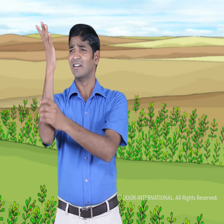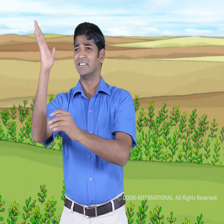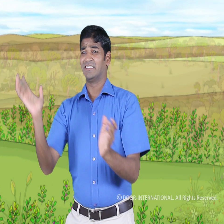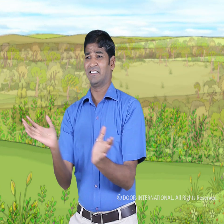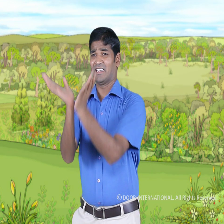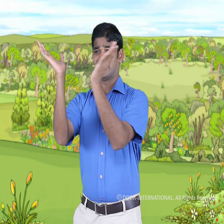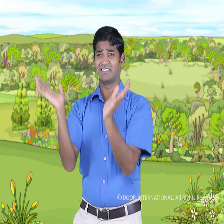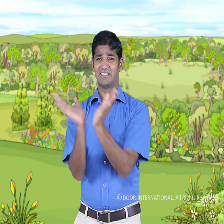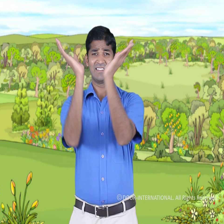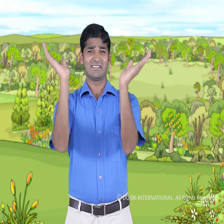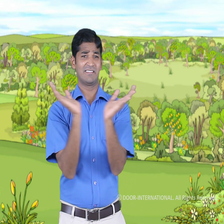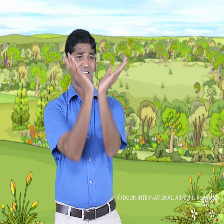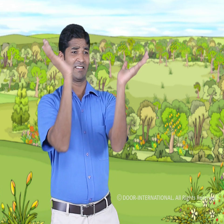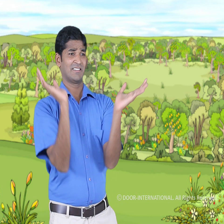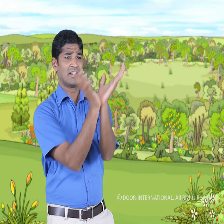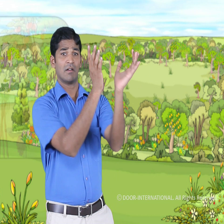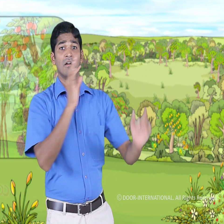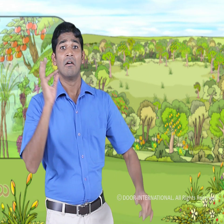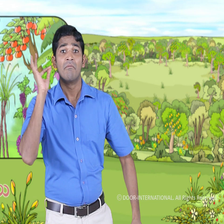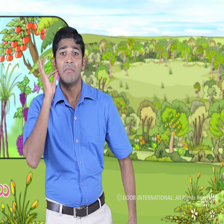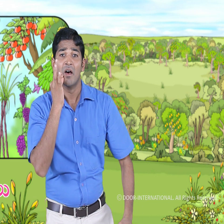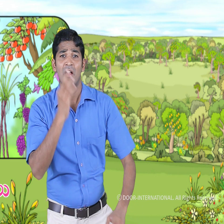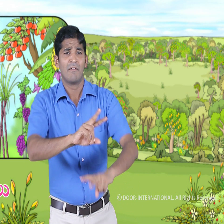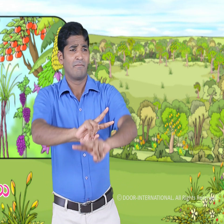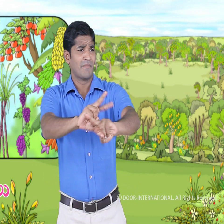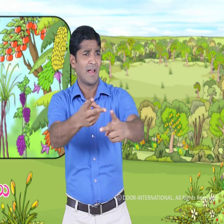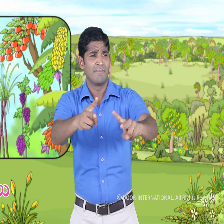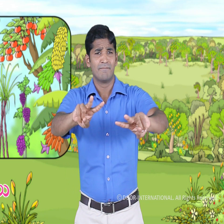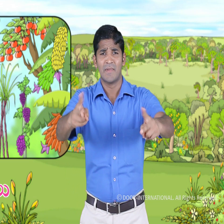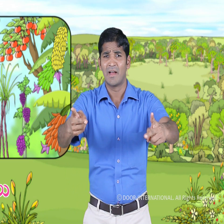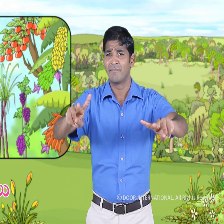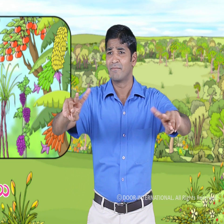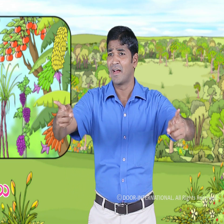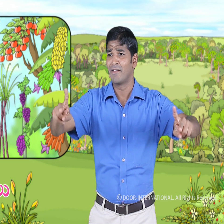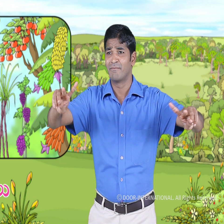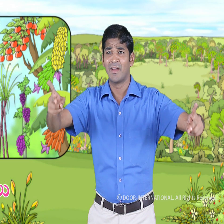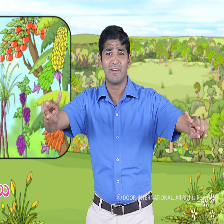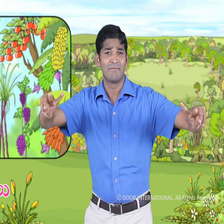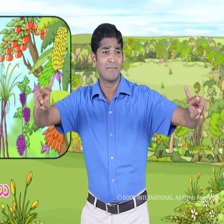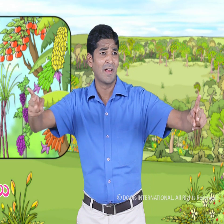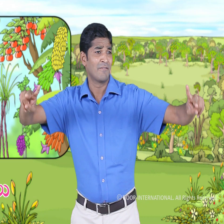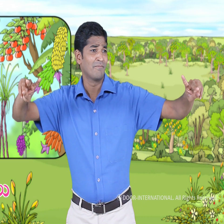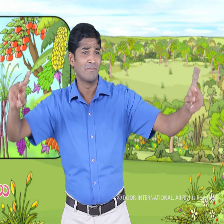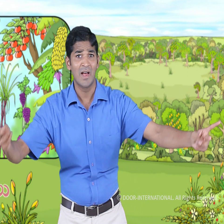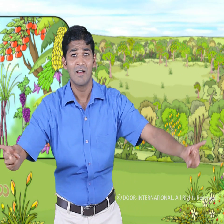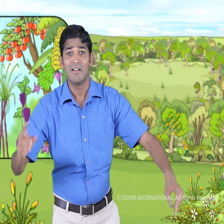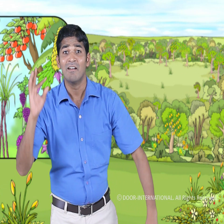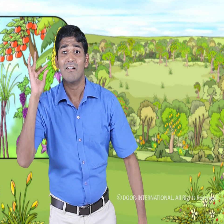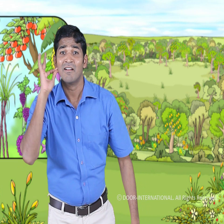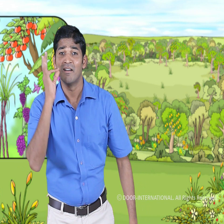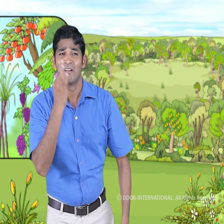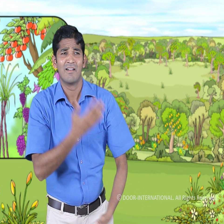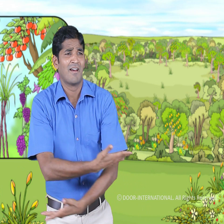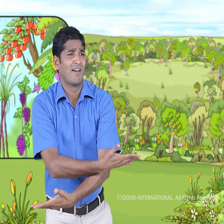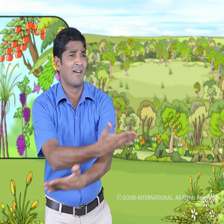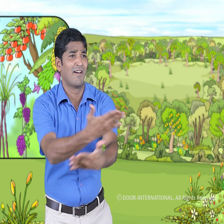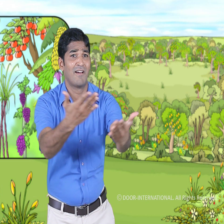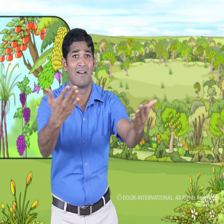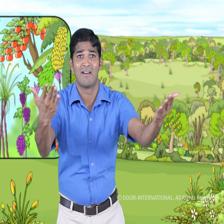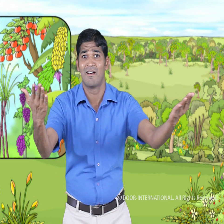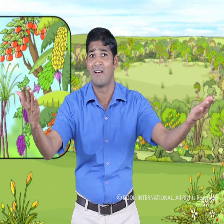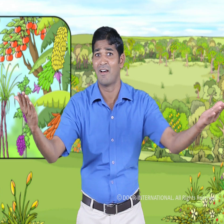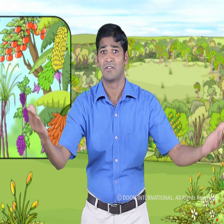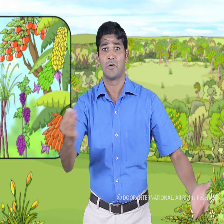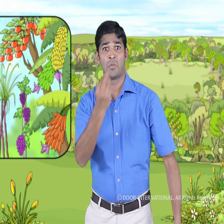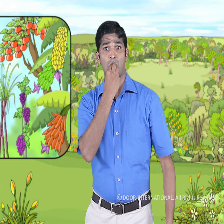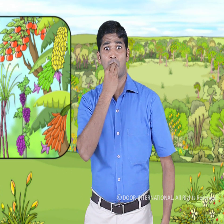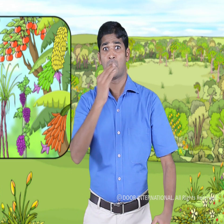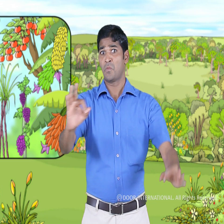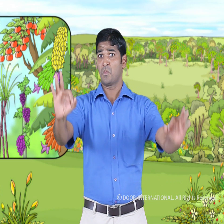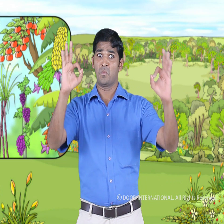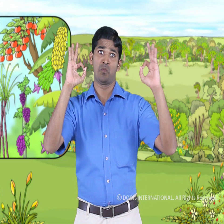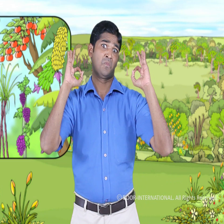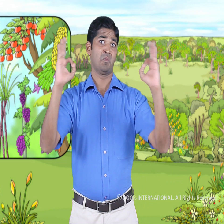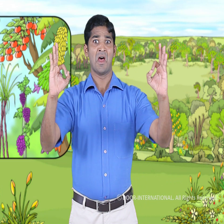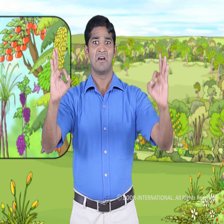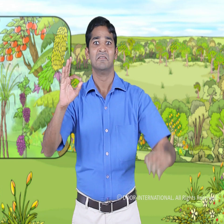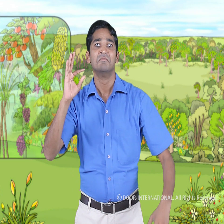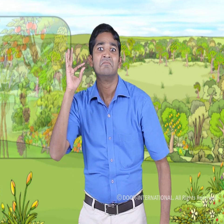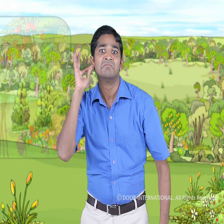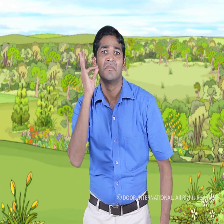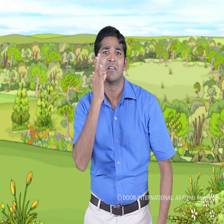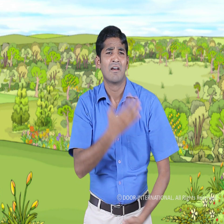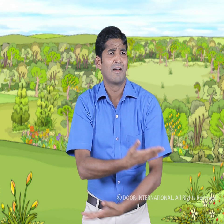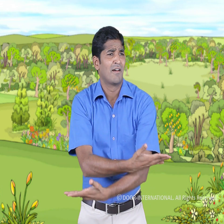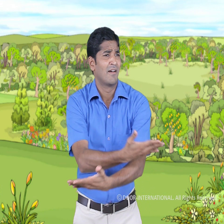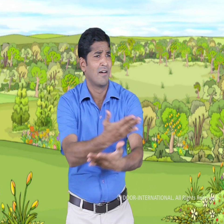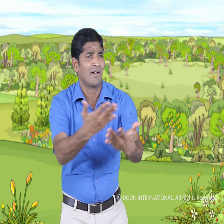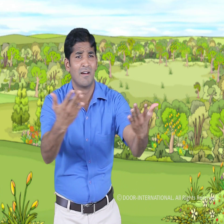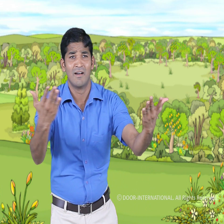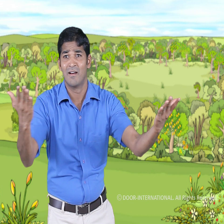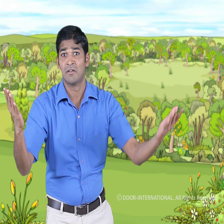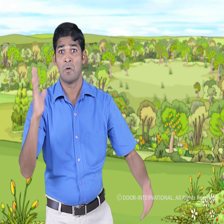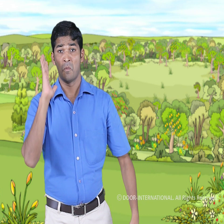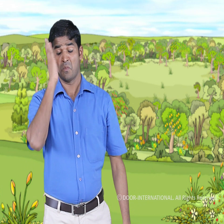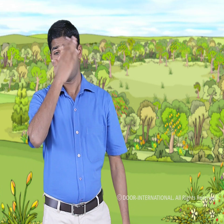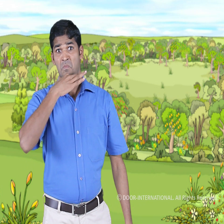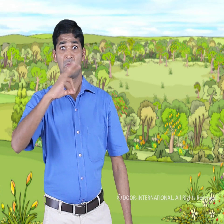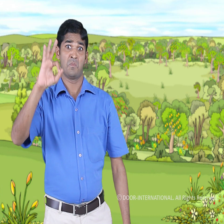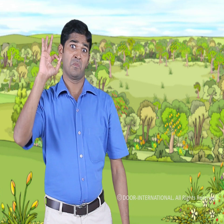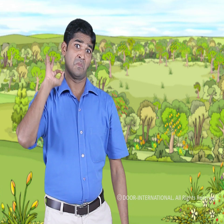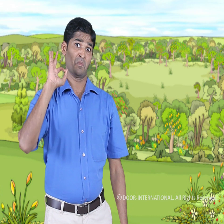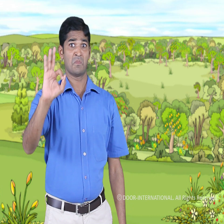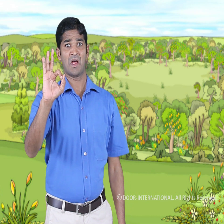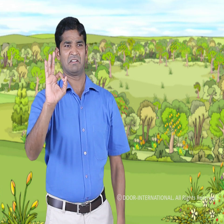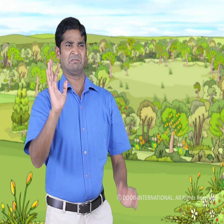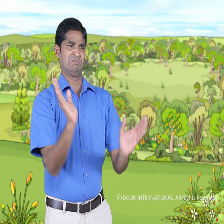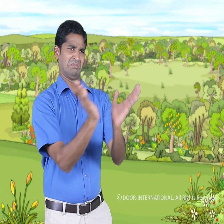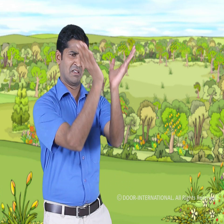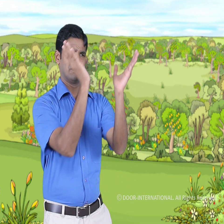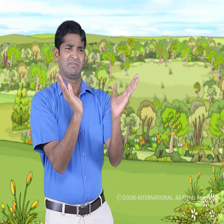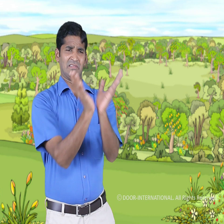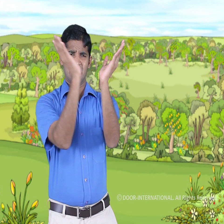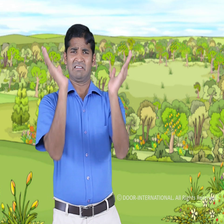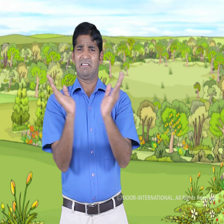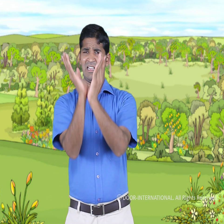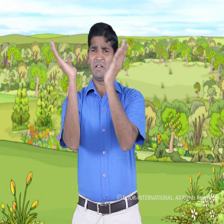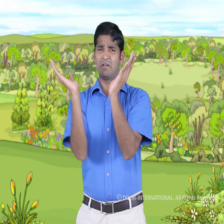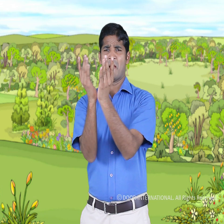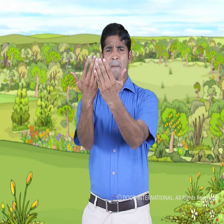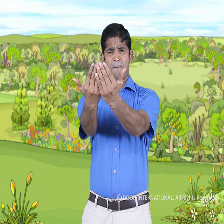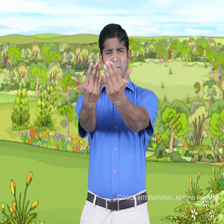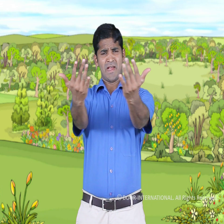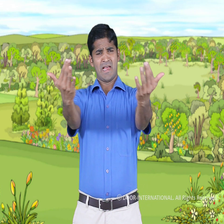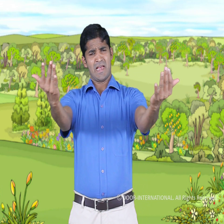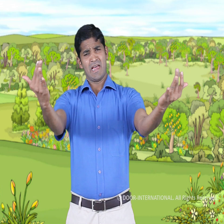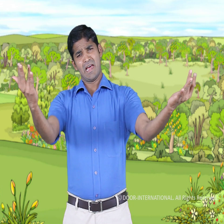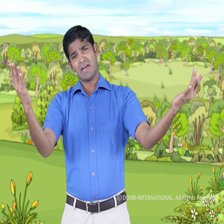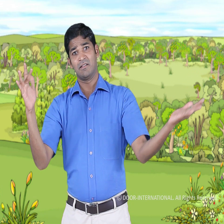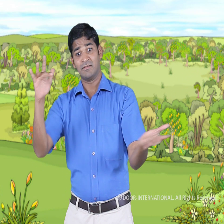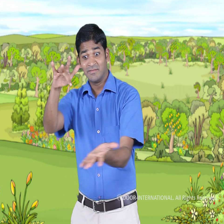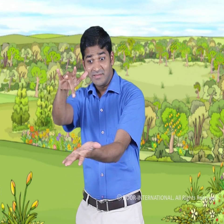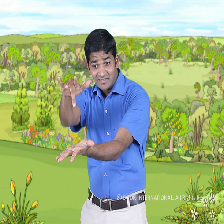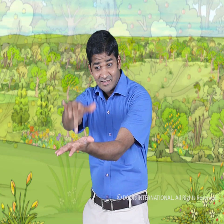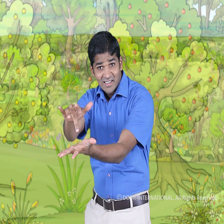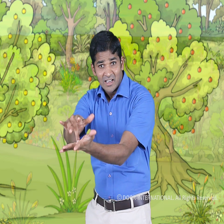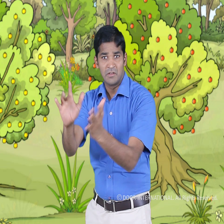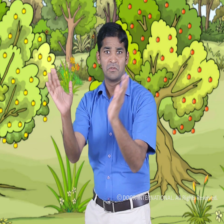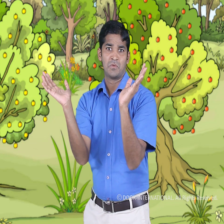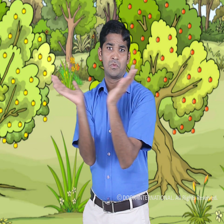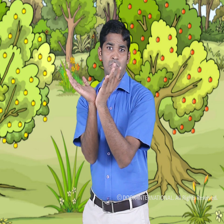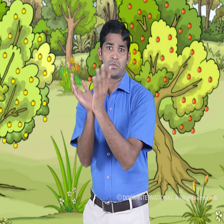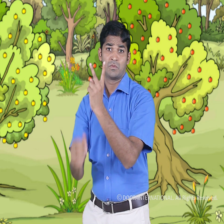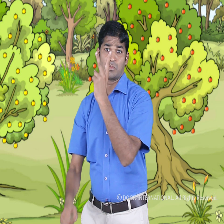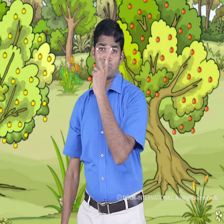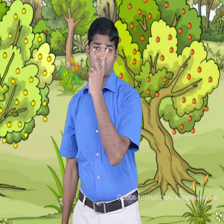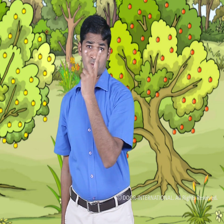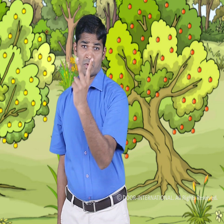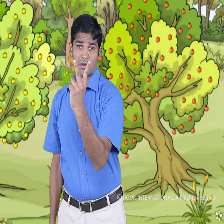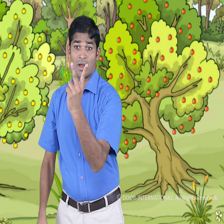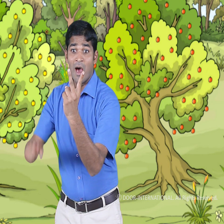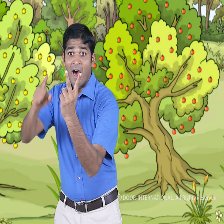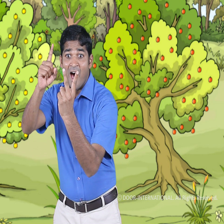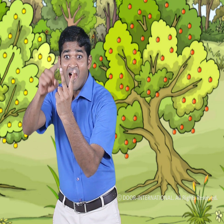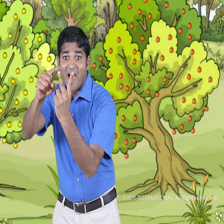Out of the ground the LORD God gave growth to every tree that is pleasing to the eye and good for food.